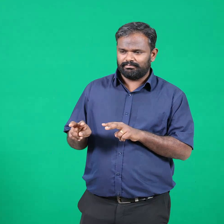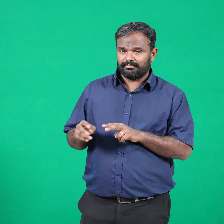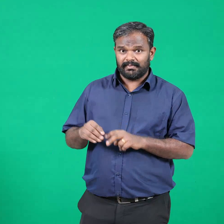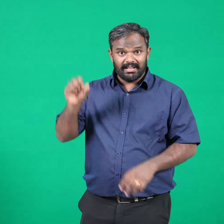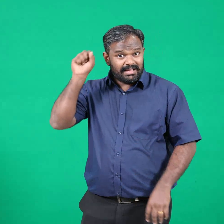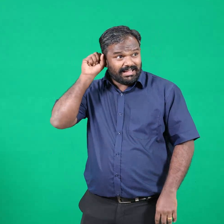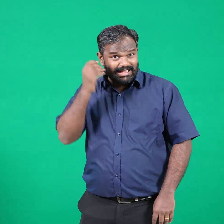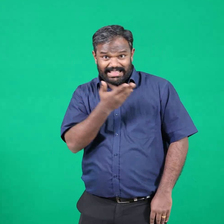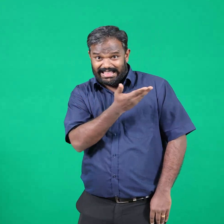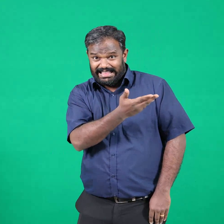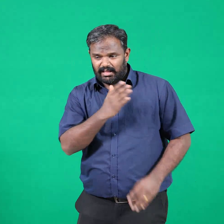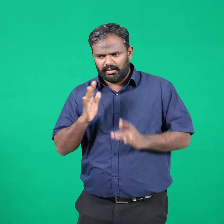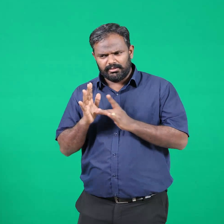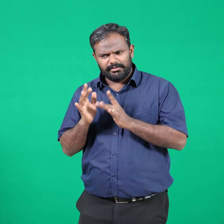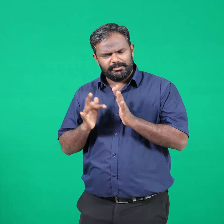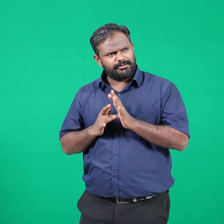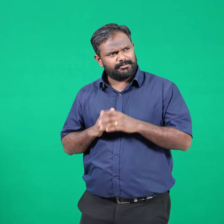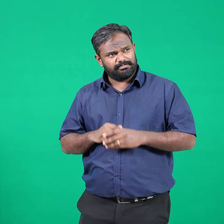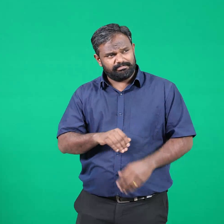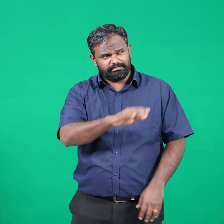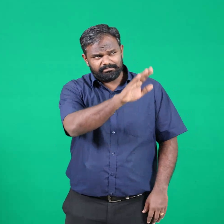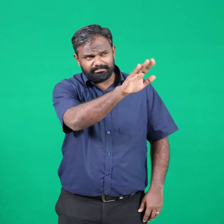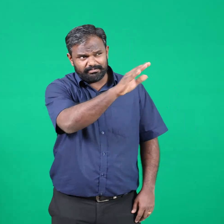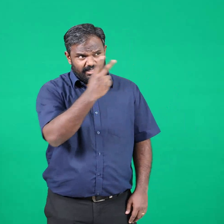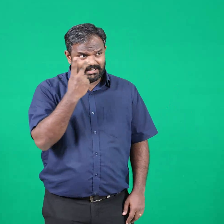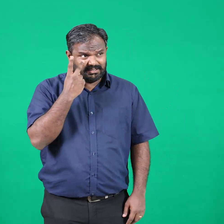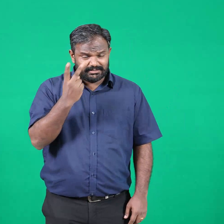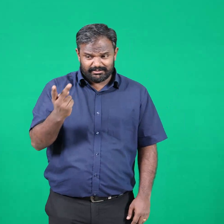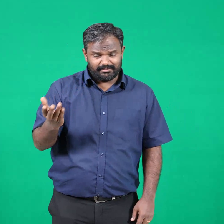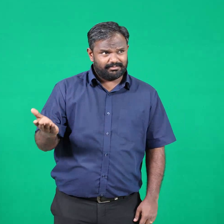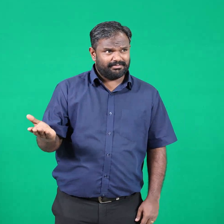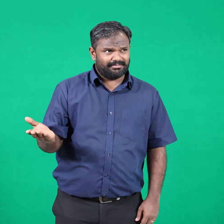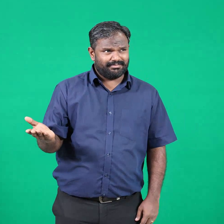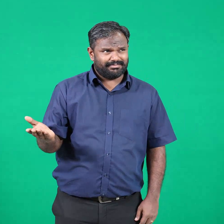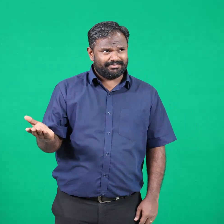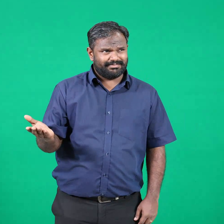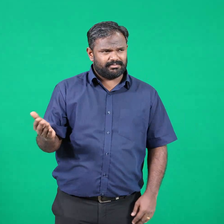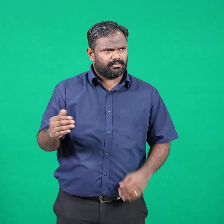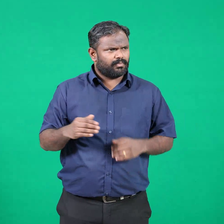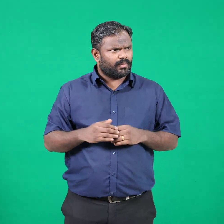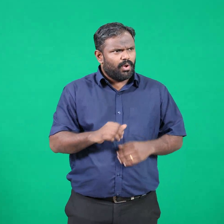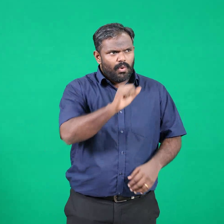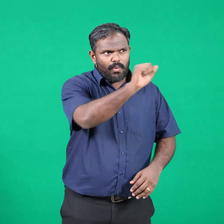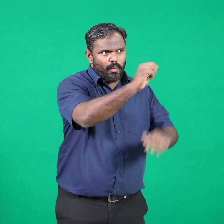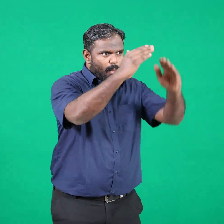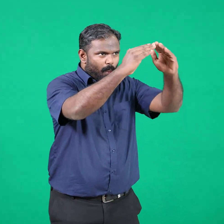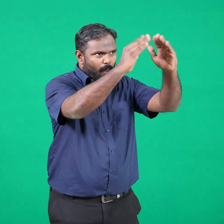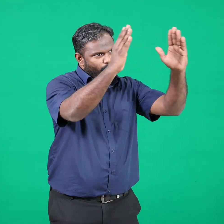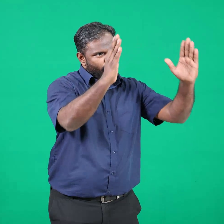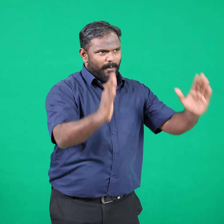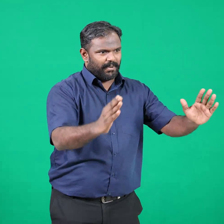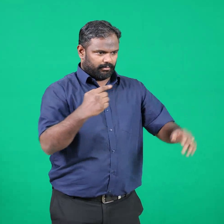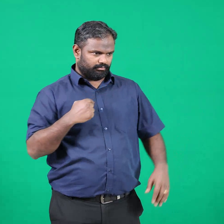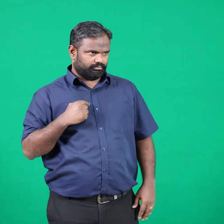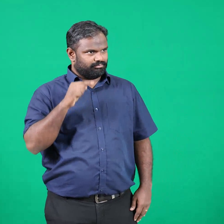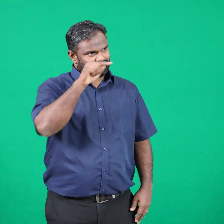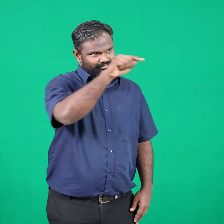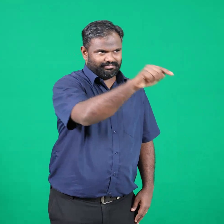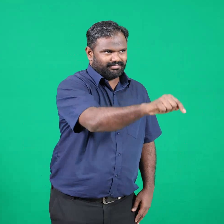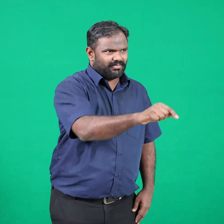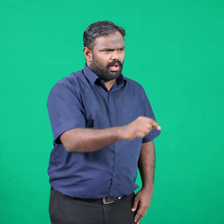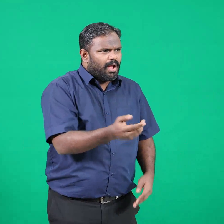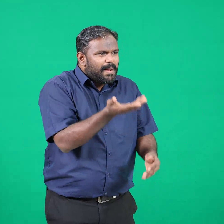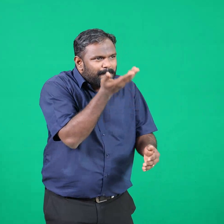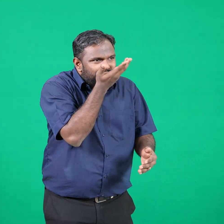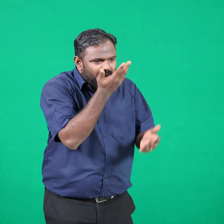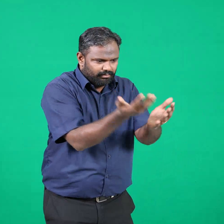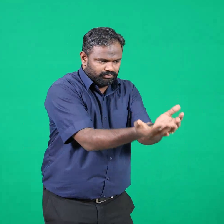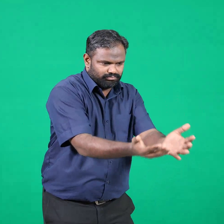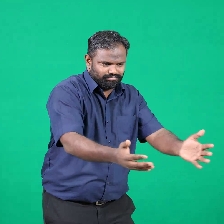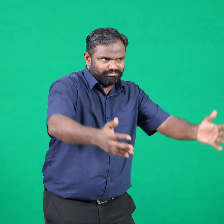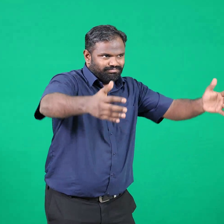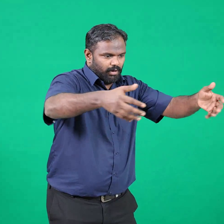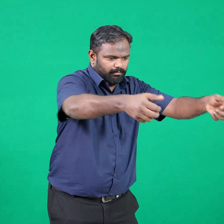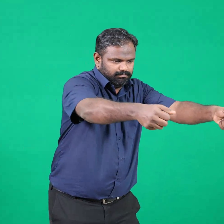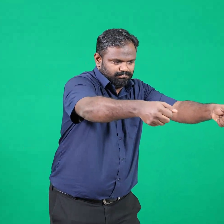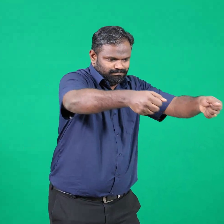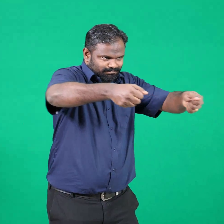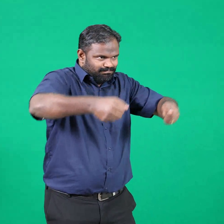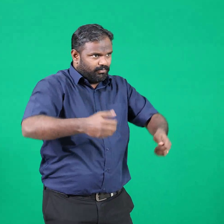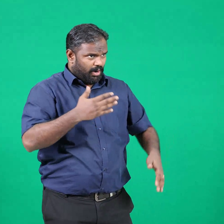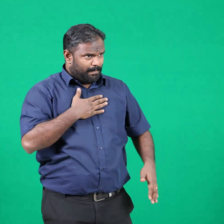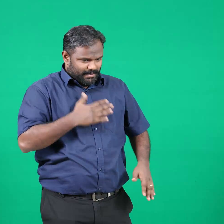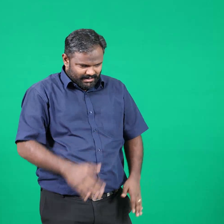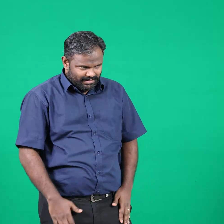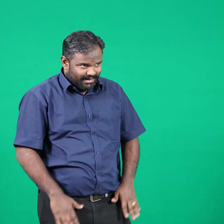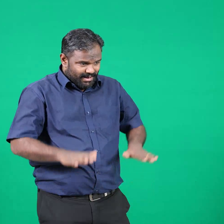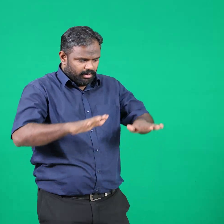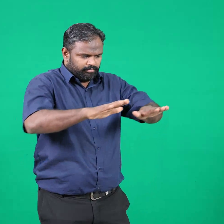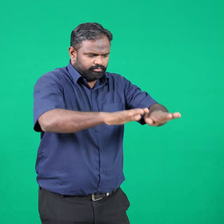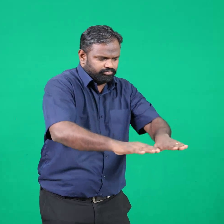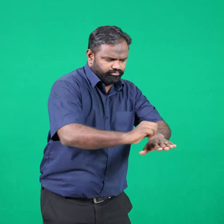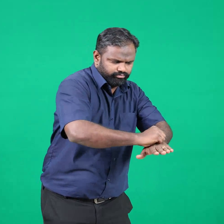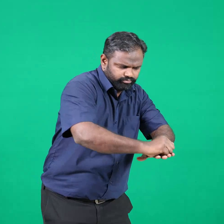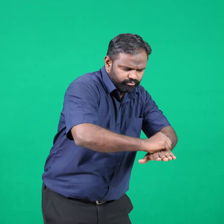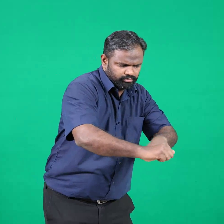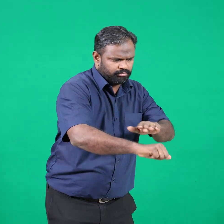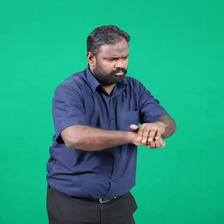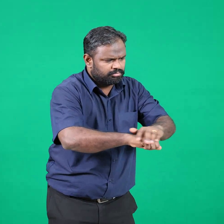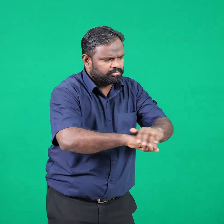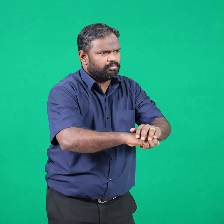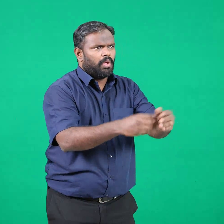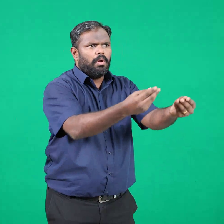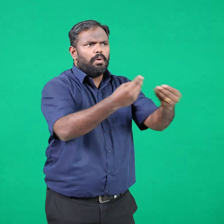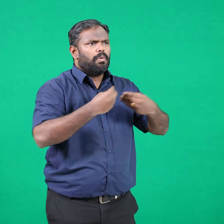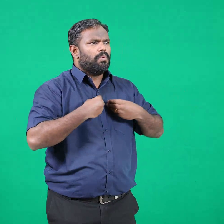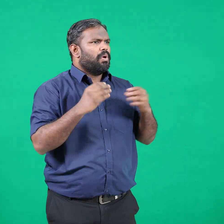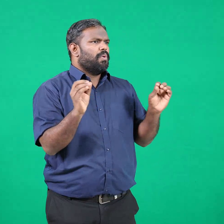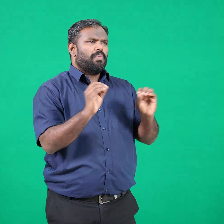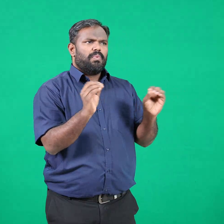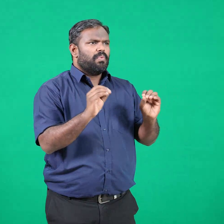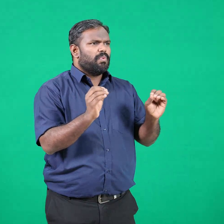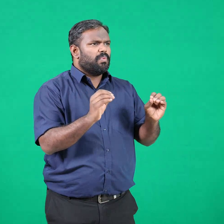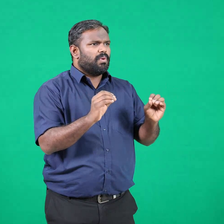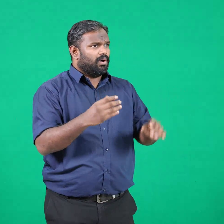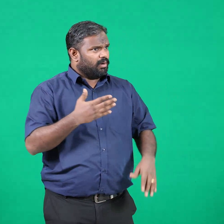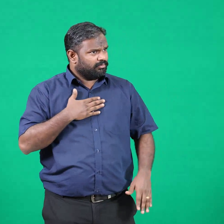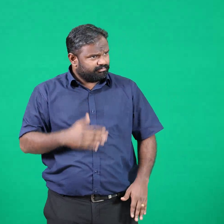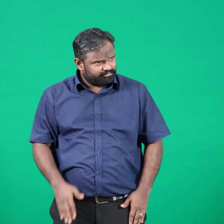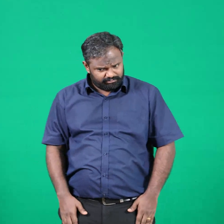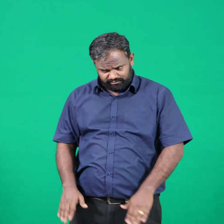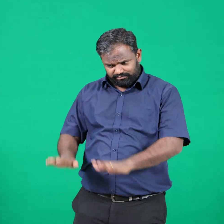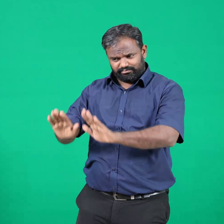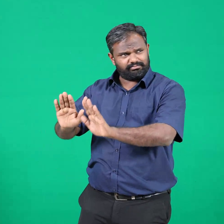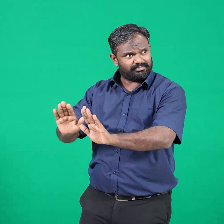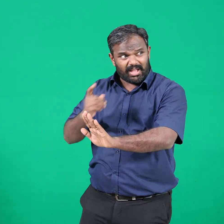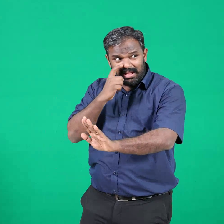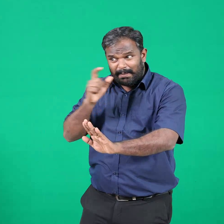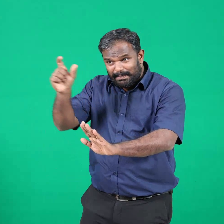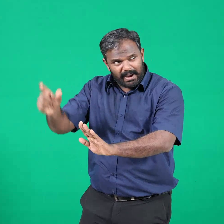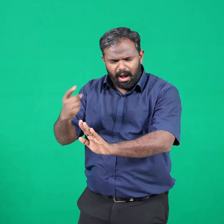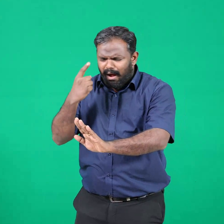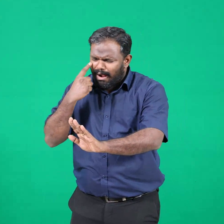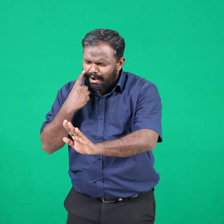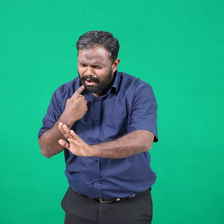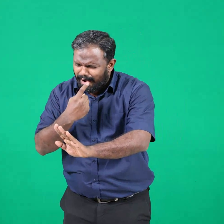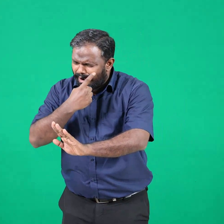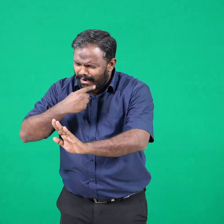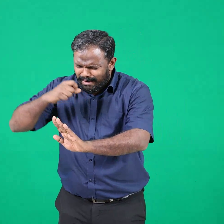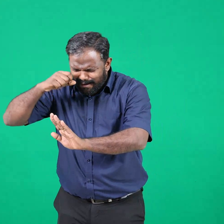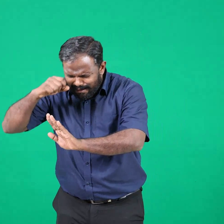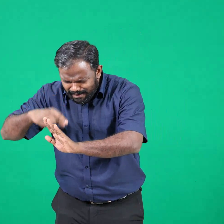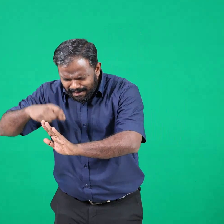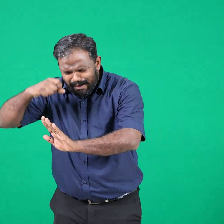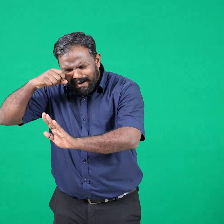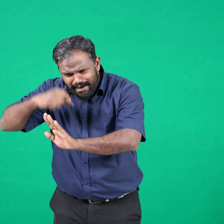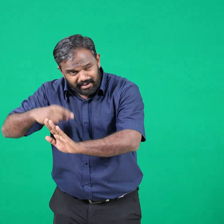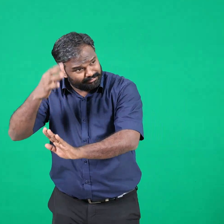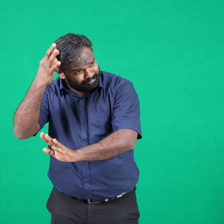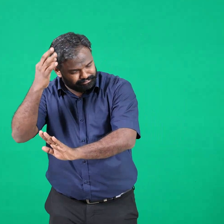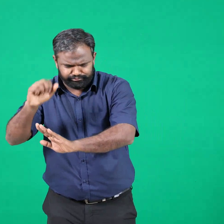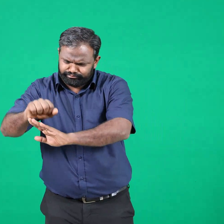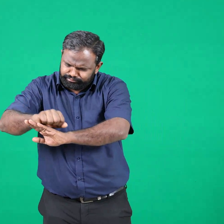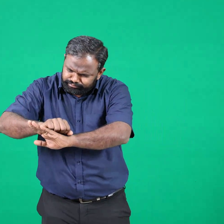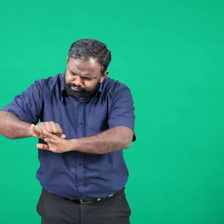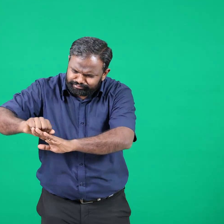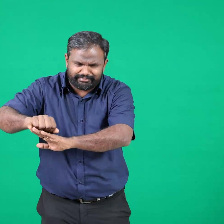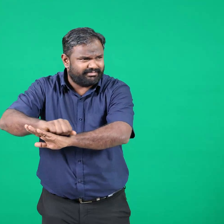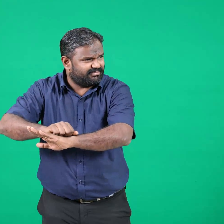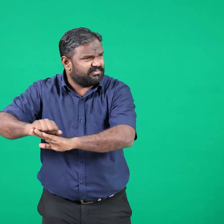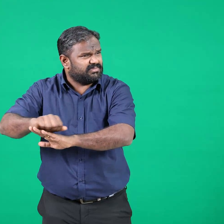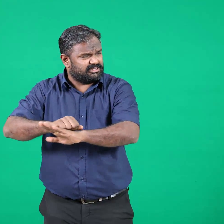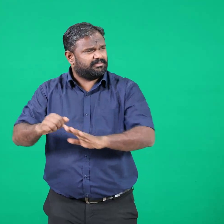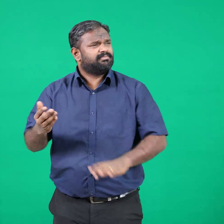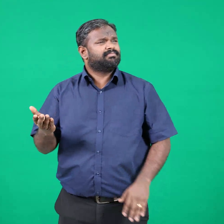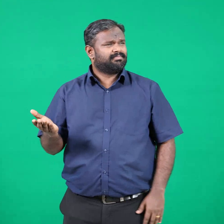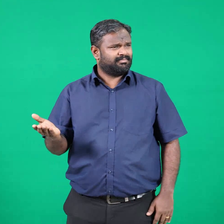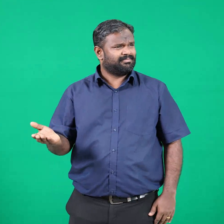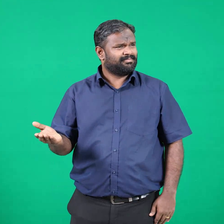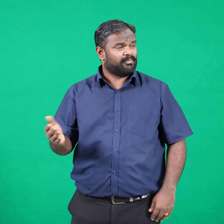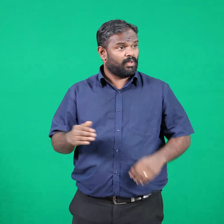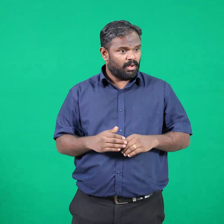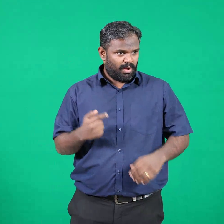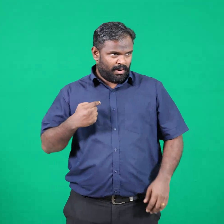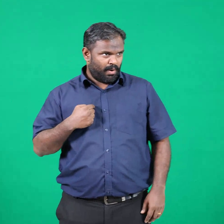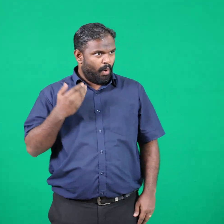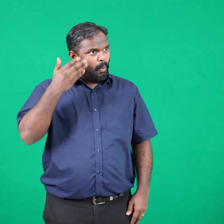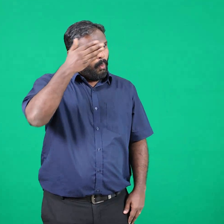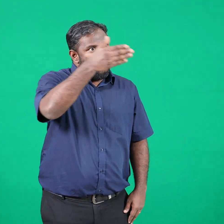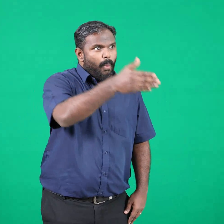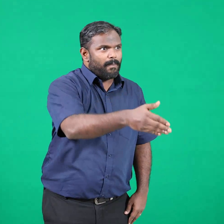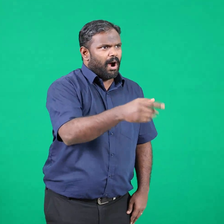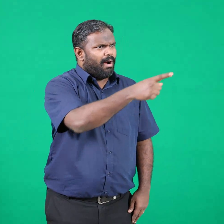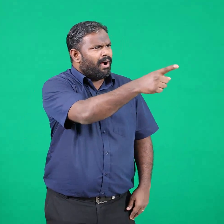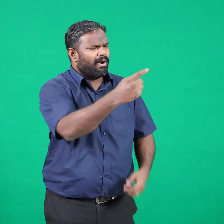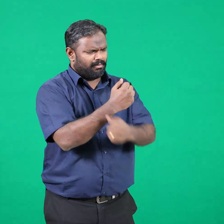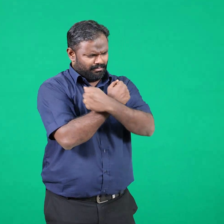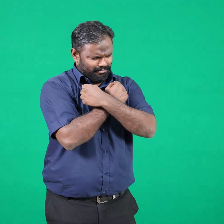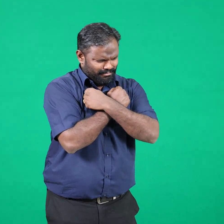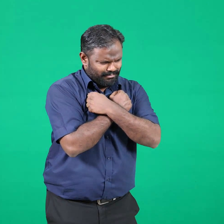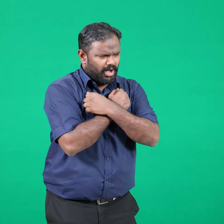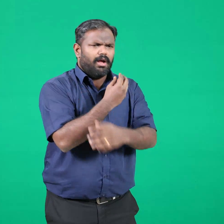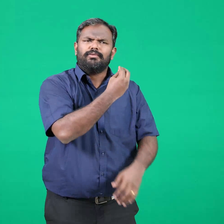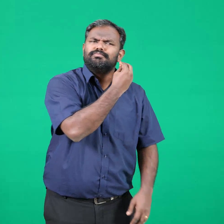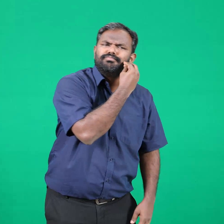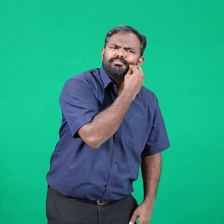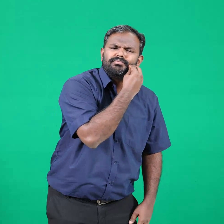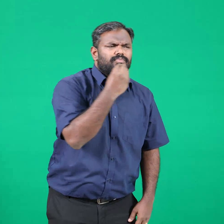When I entered your house, you did not give Me water for My feet, but she wet My feet with her tears and wiped them with her hair.